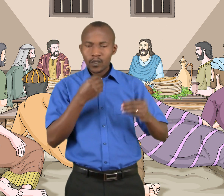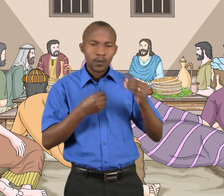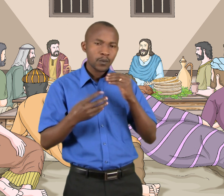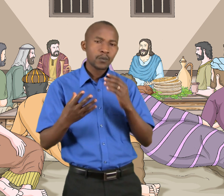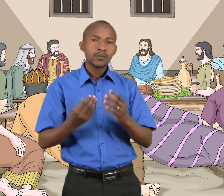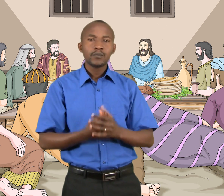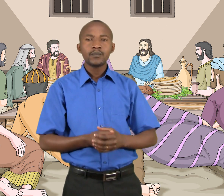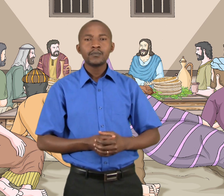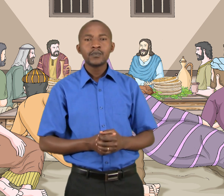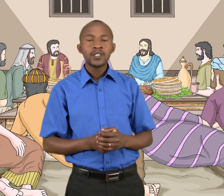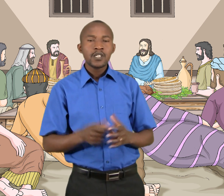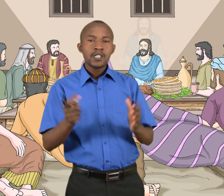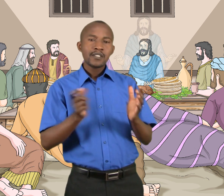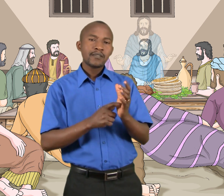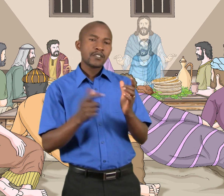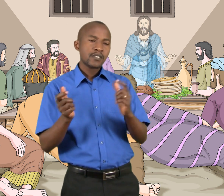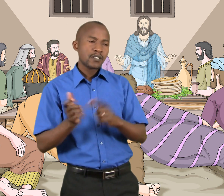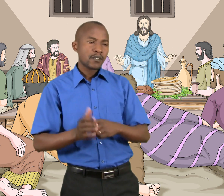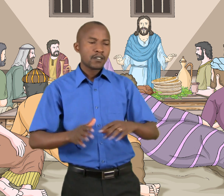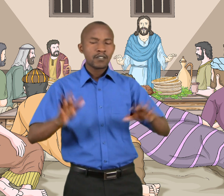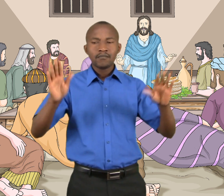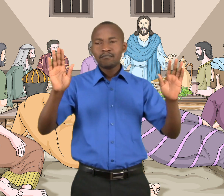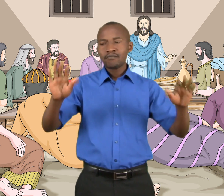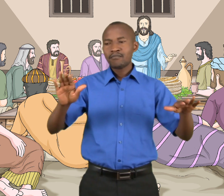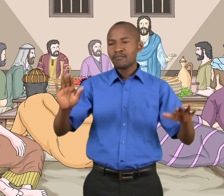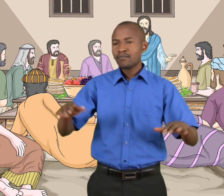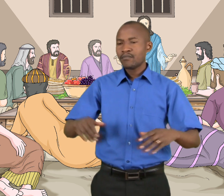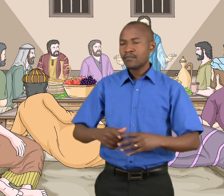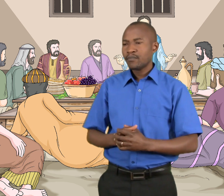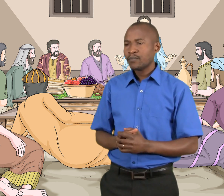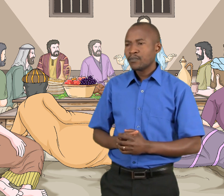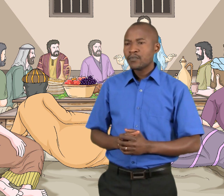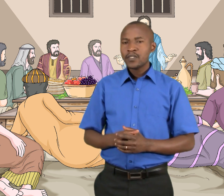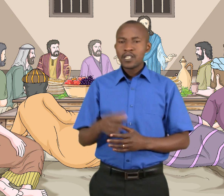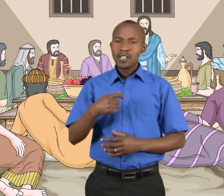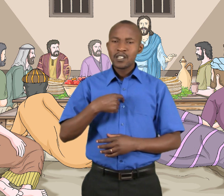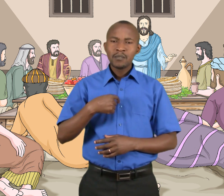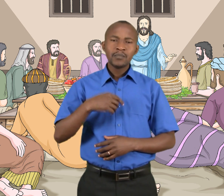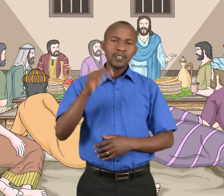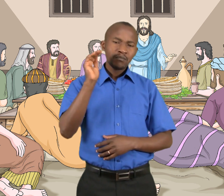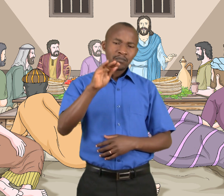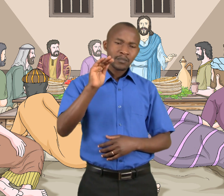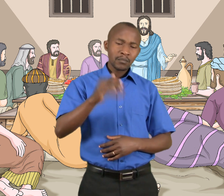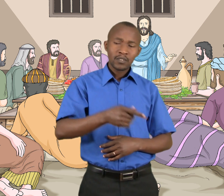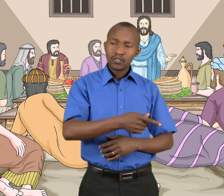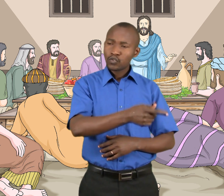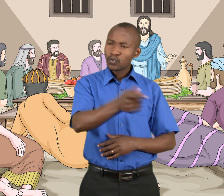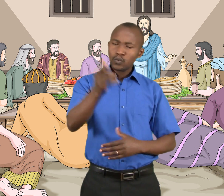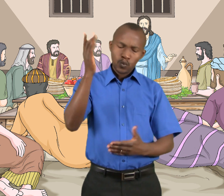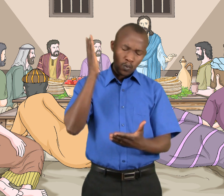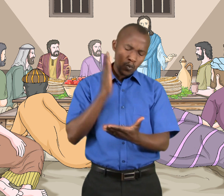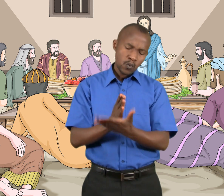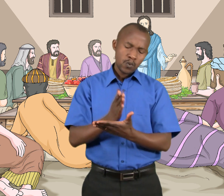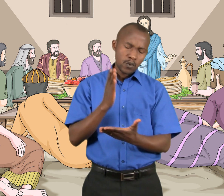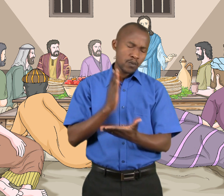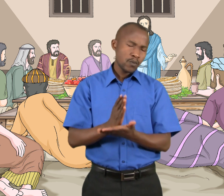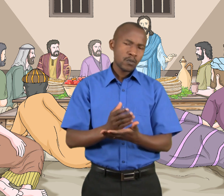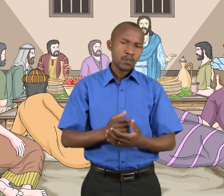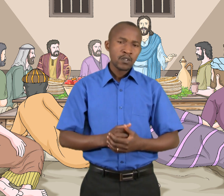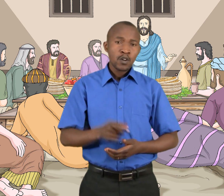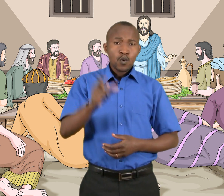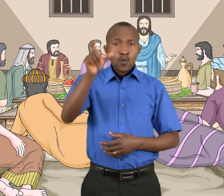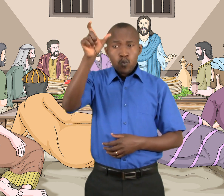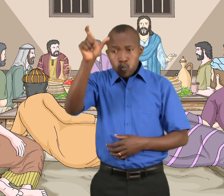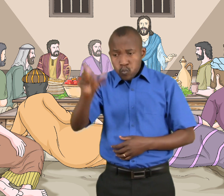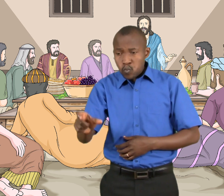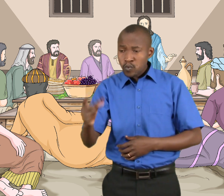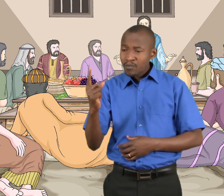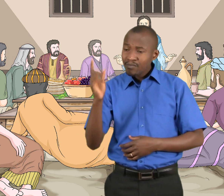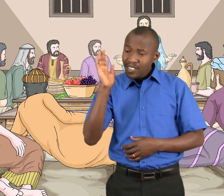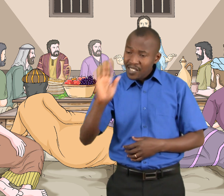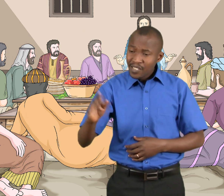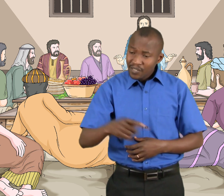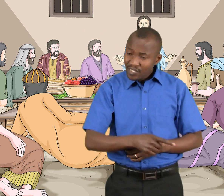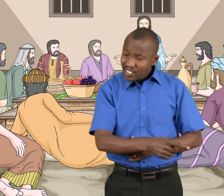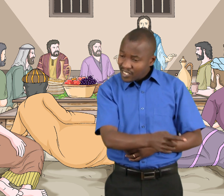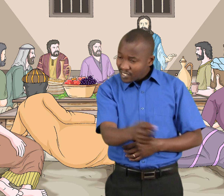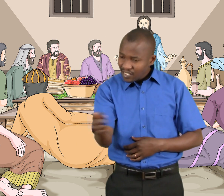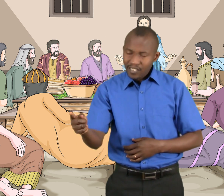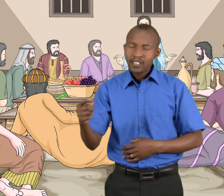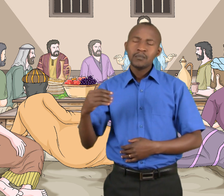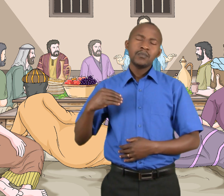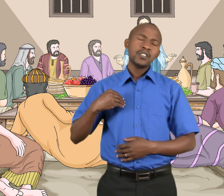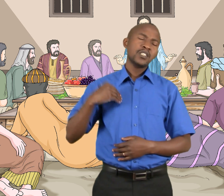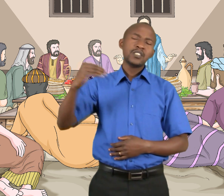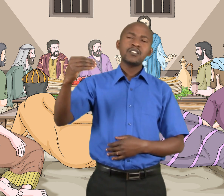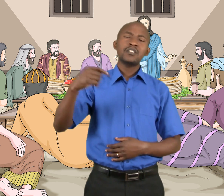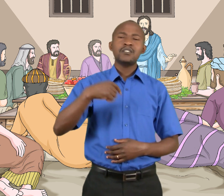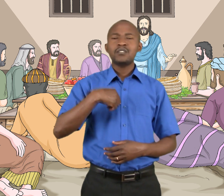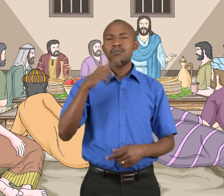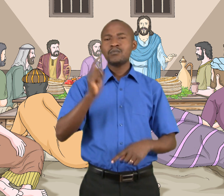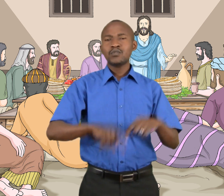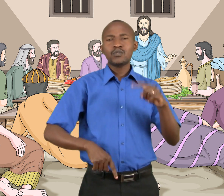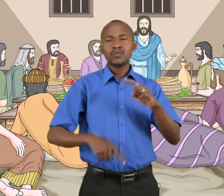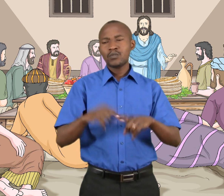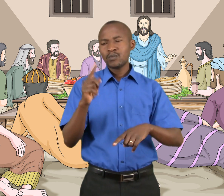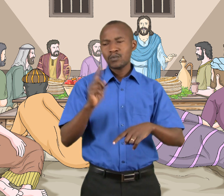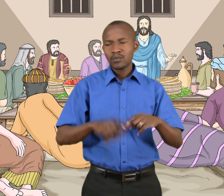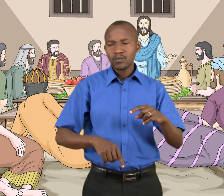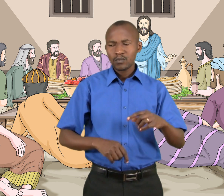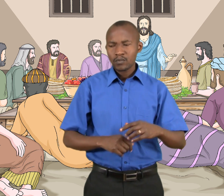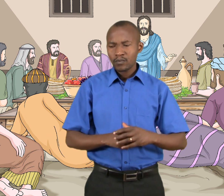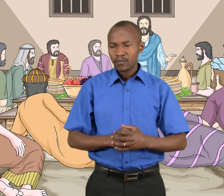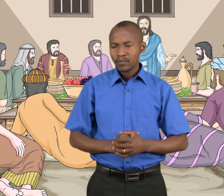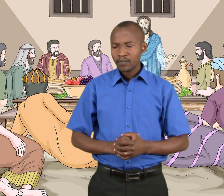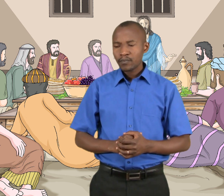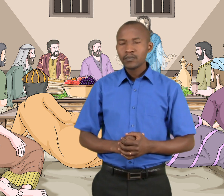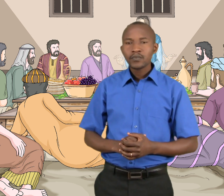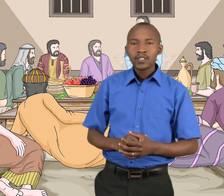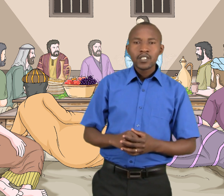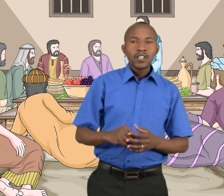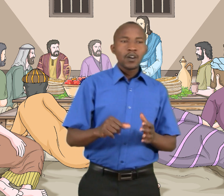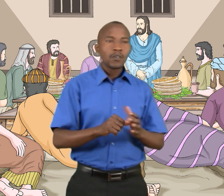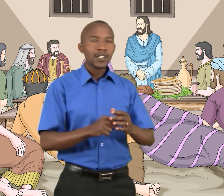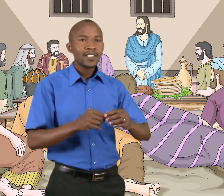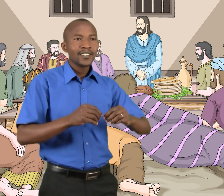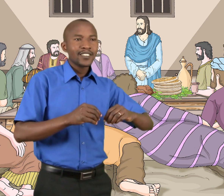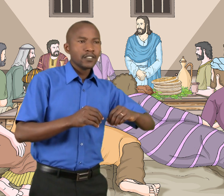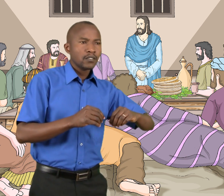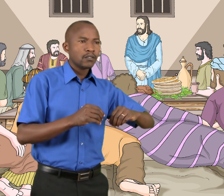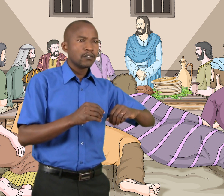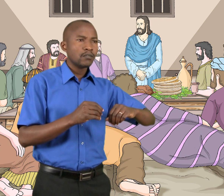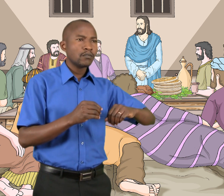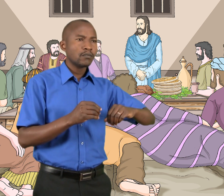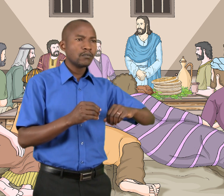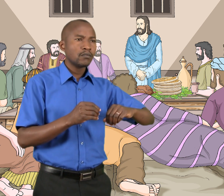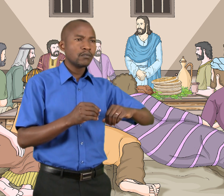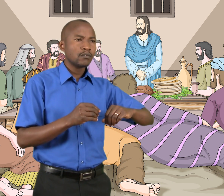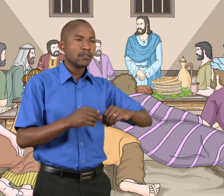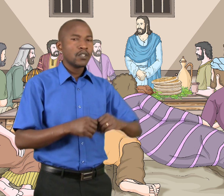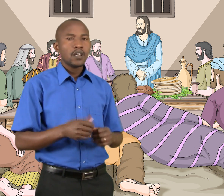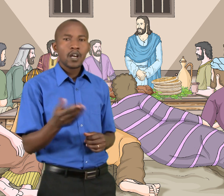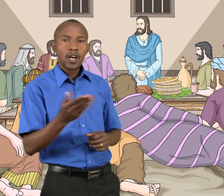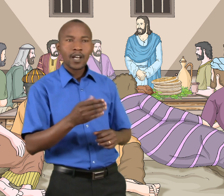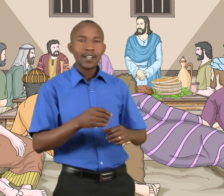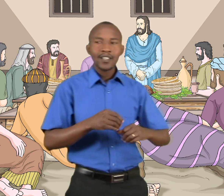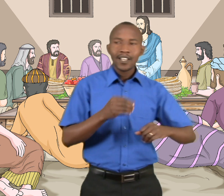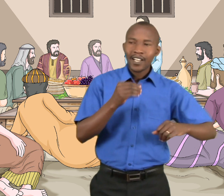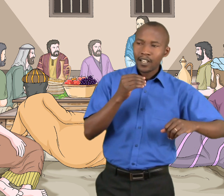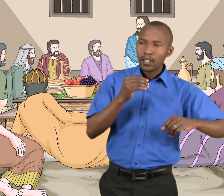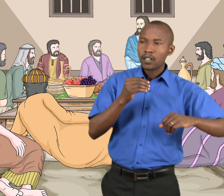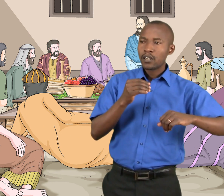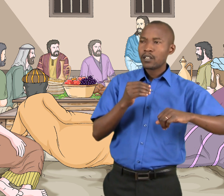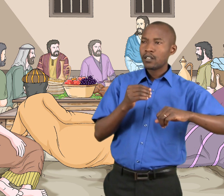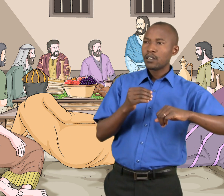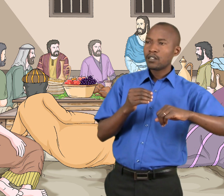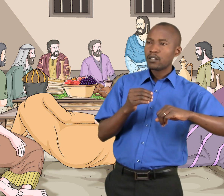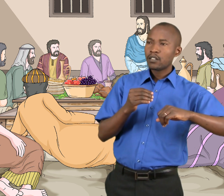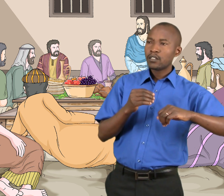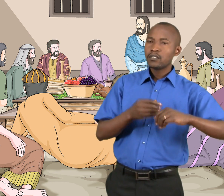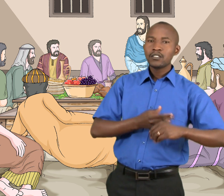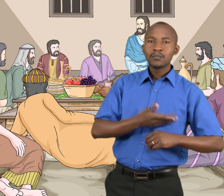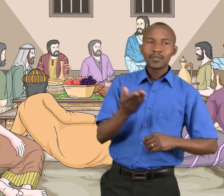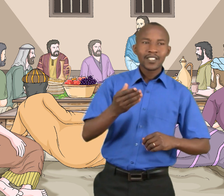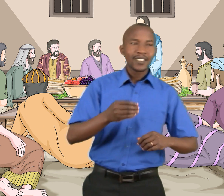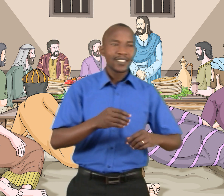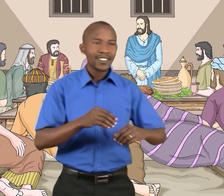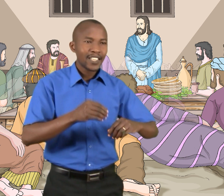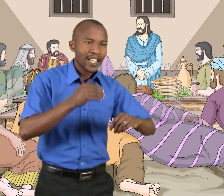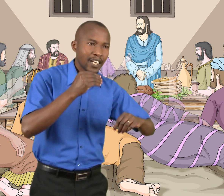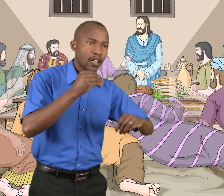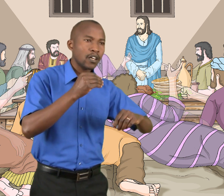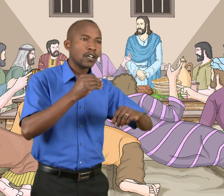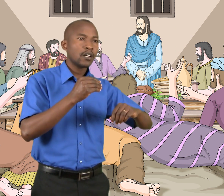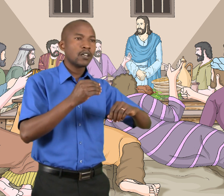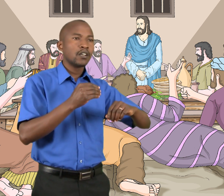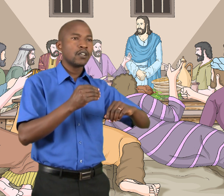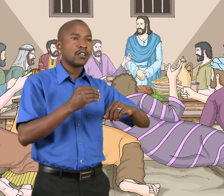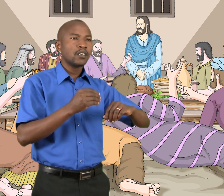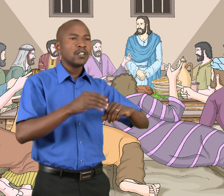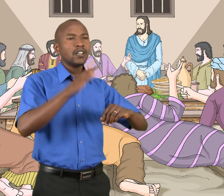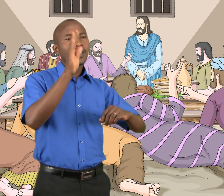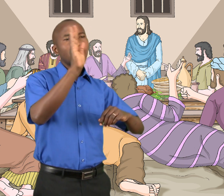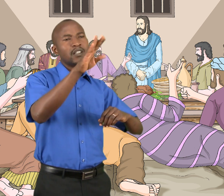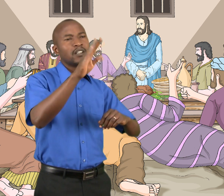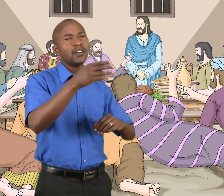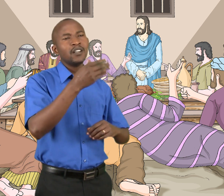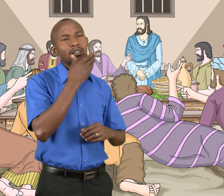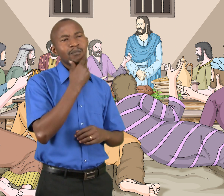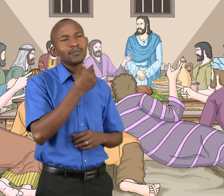And while they were eating, He said to them, “Truly I tell you, one of you will betray Me.”